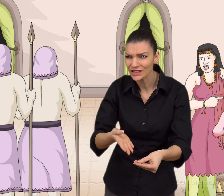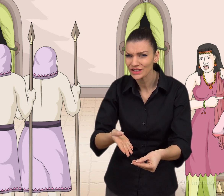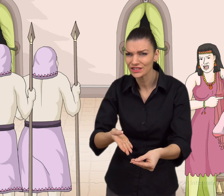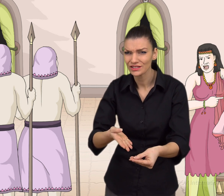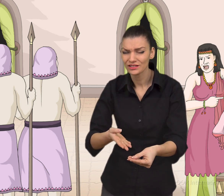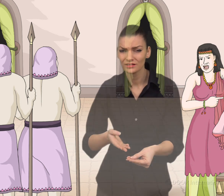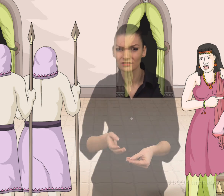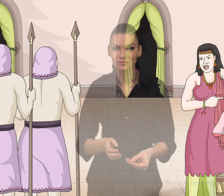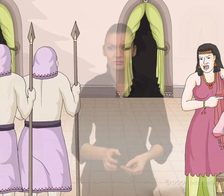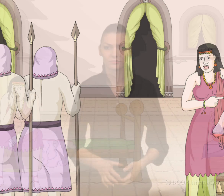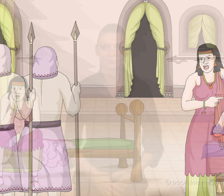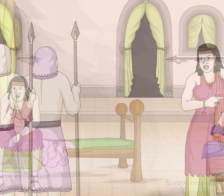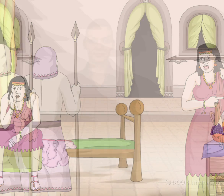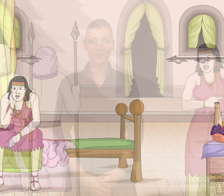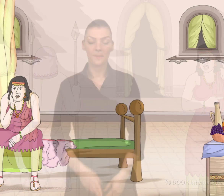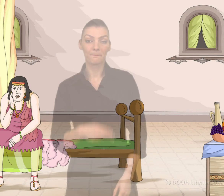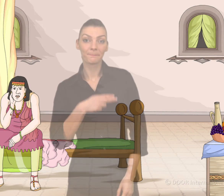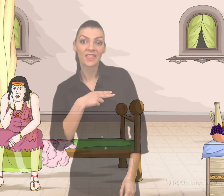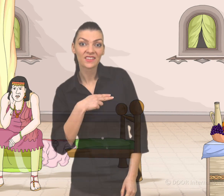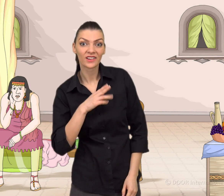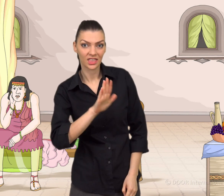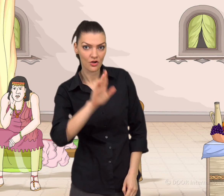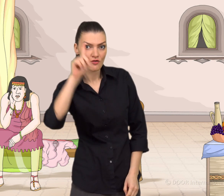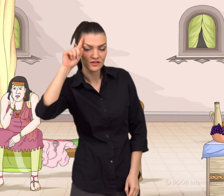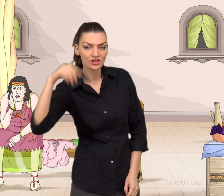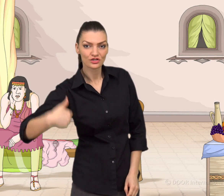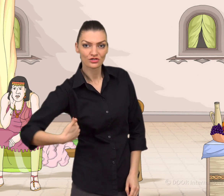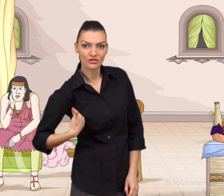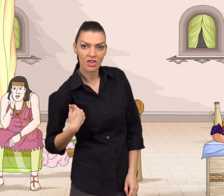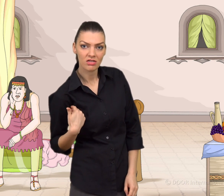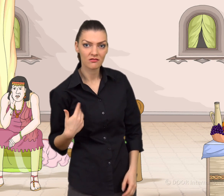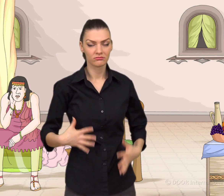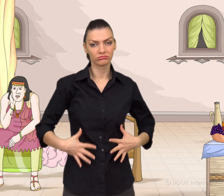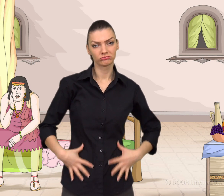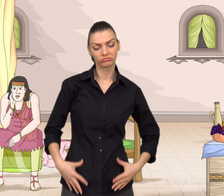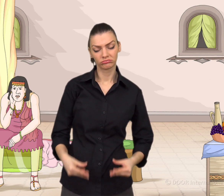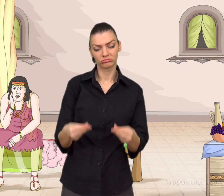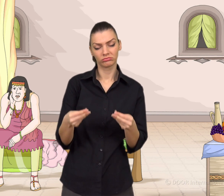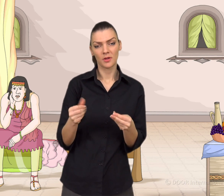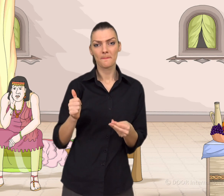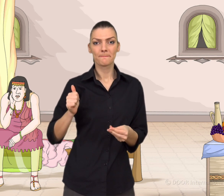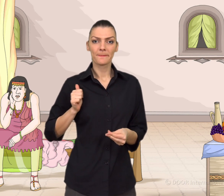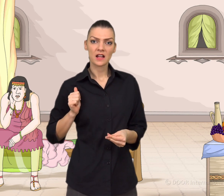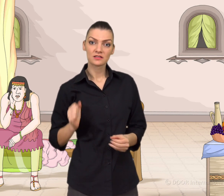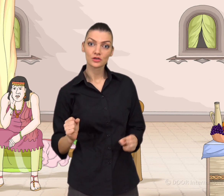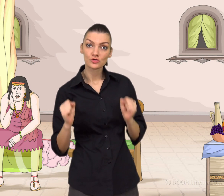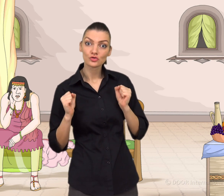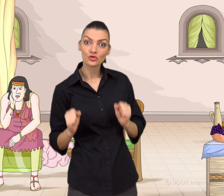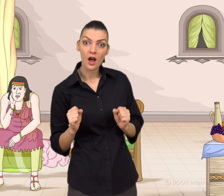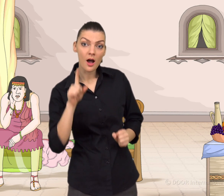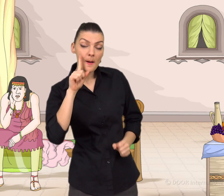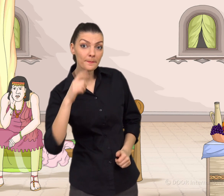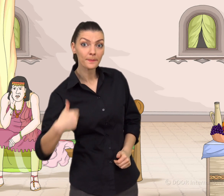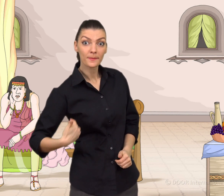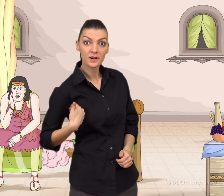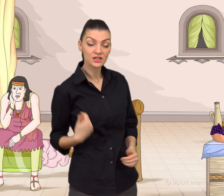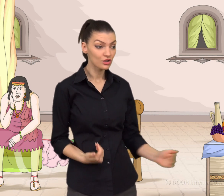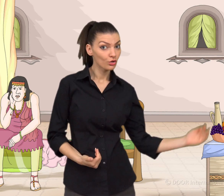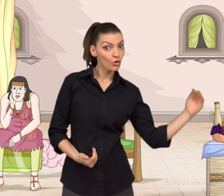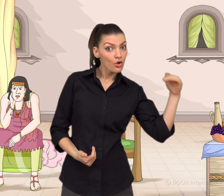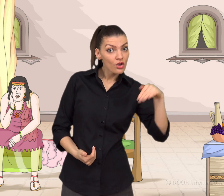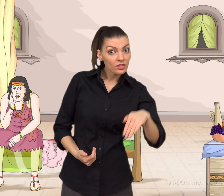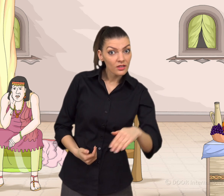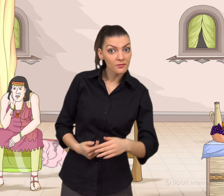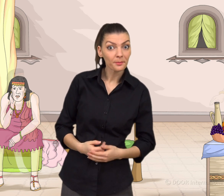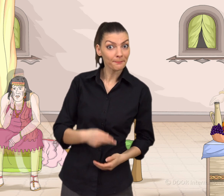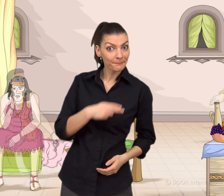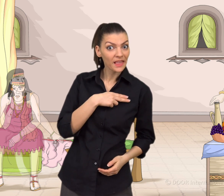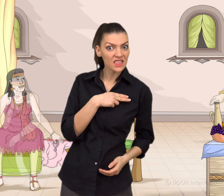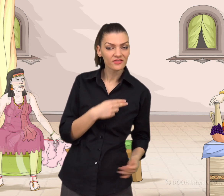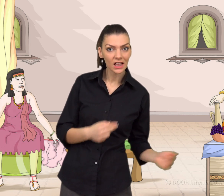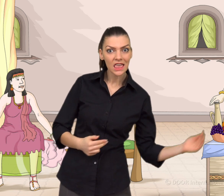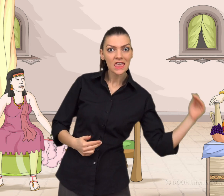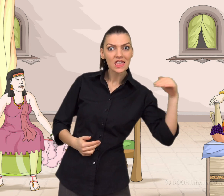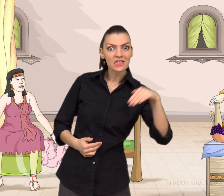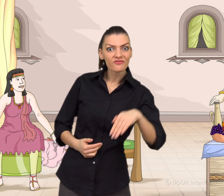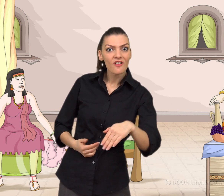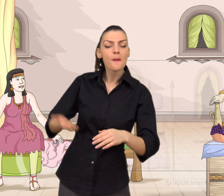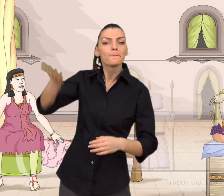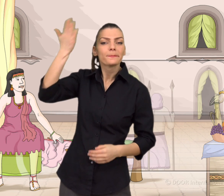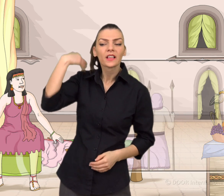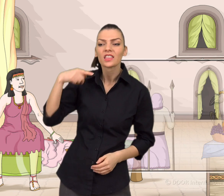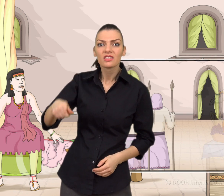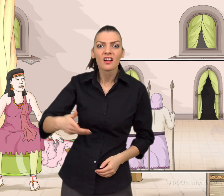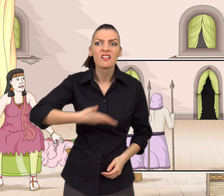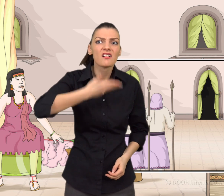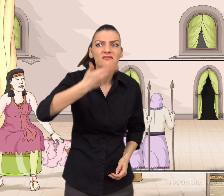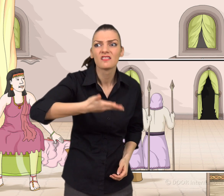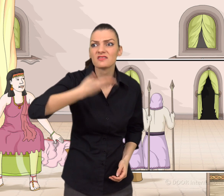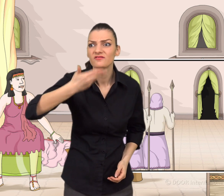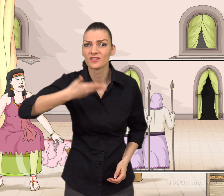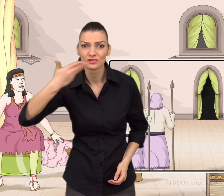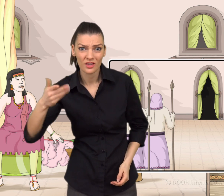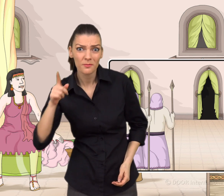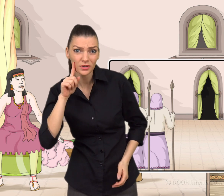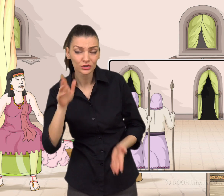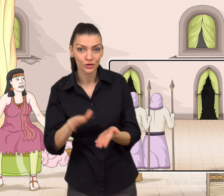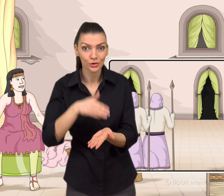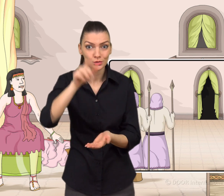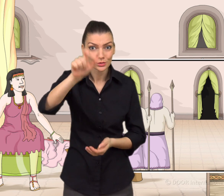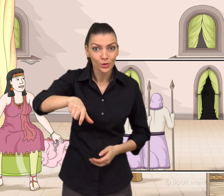So Potiphar’s wife kept Joseph’s cloak beside her until his master came home.